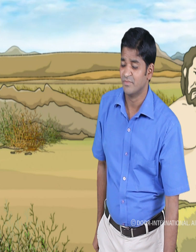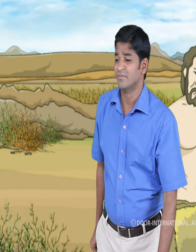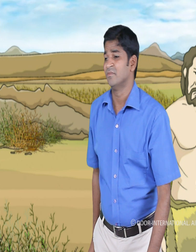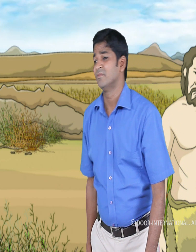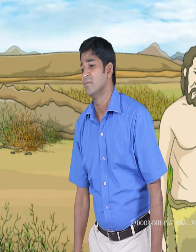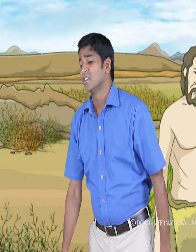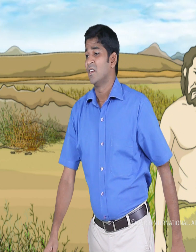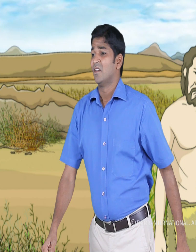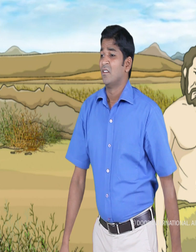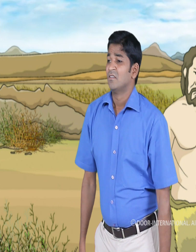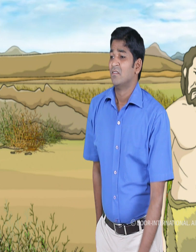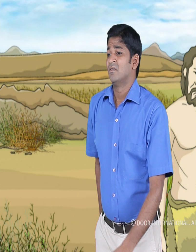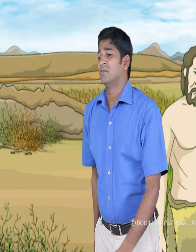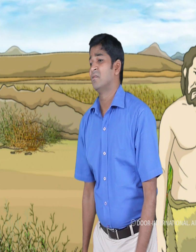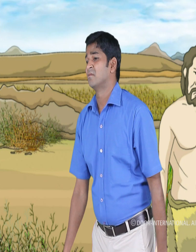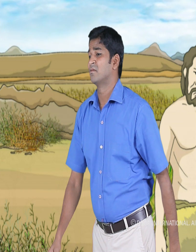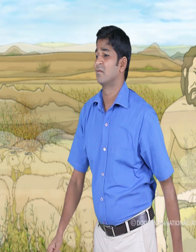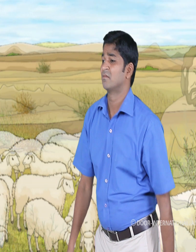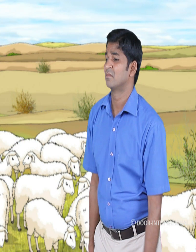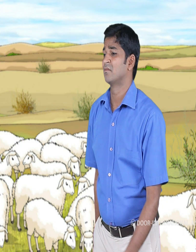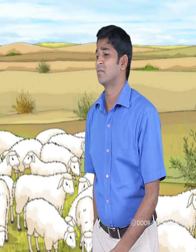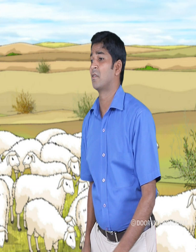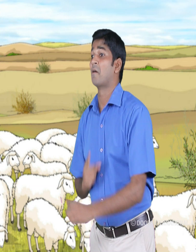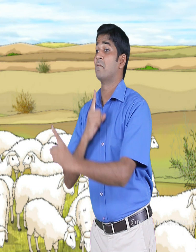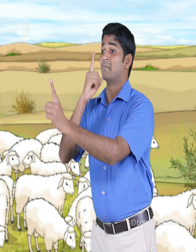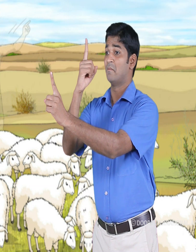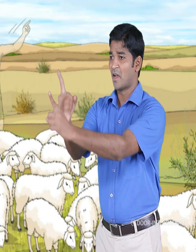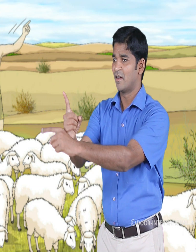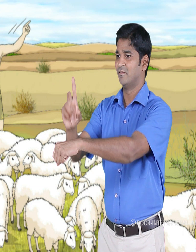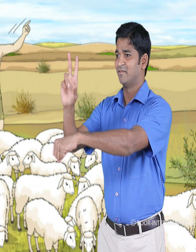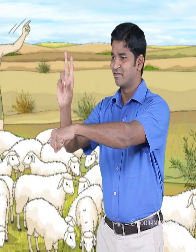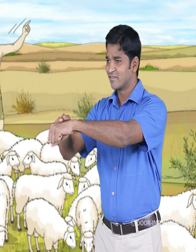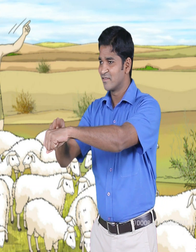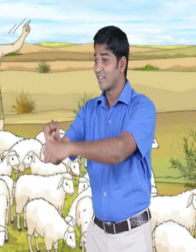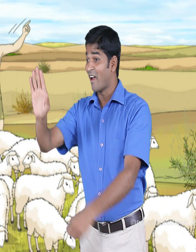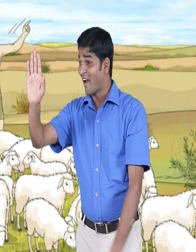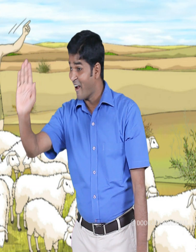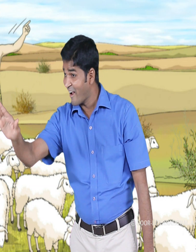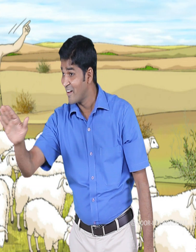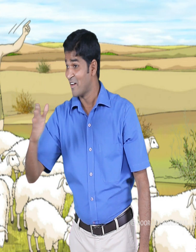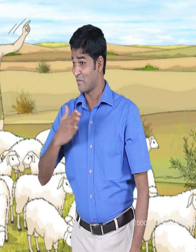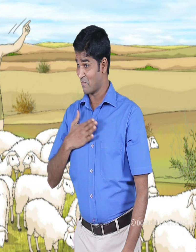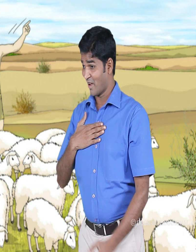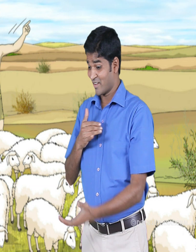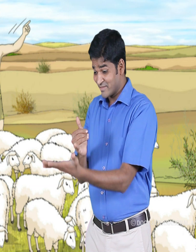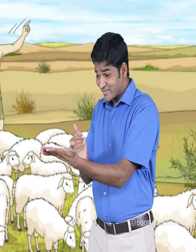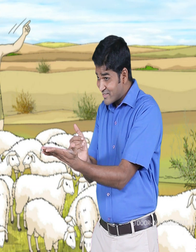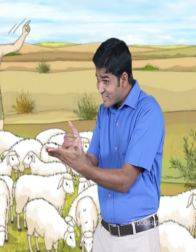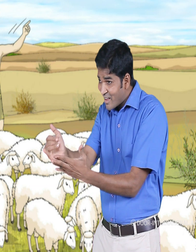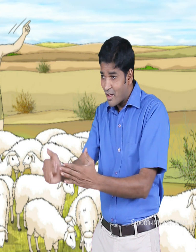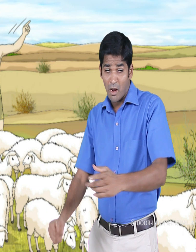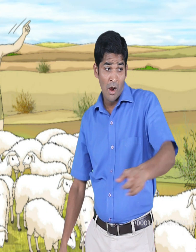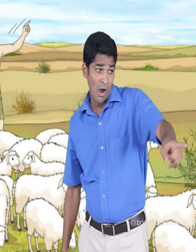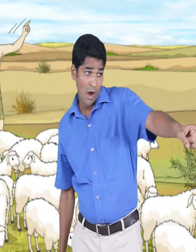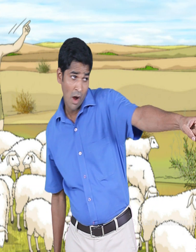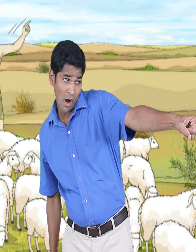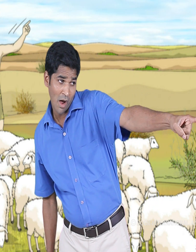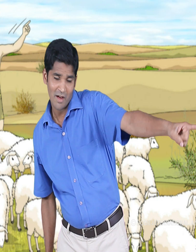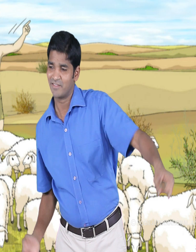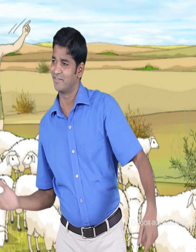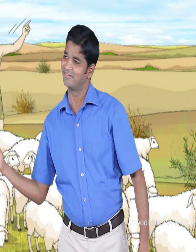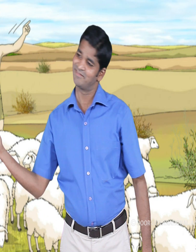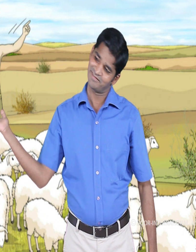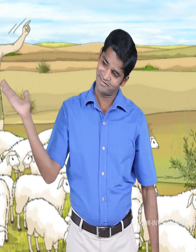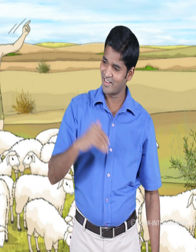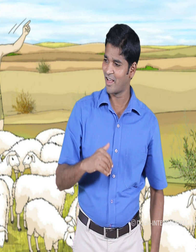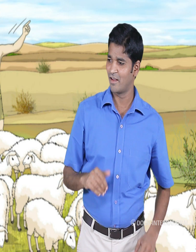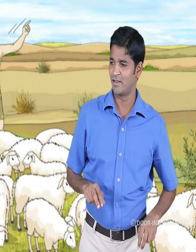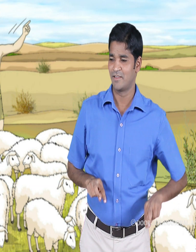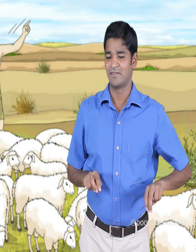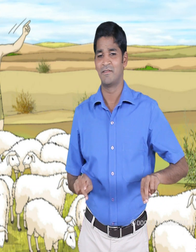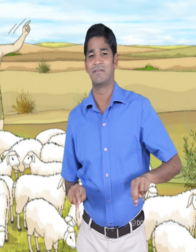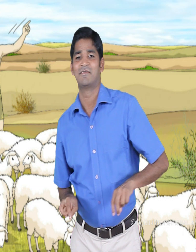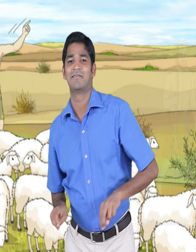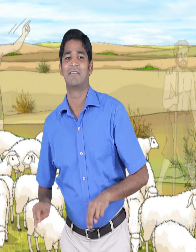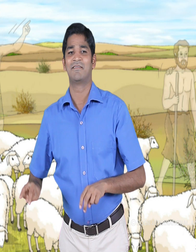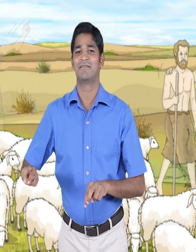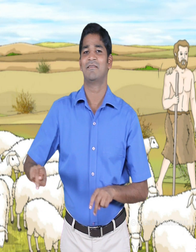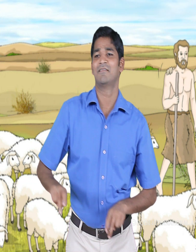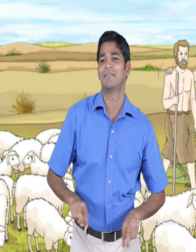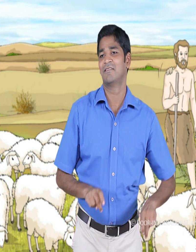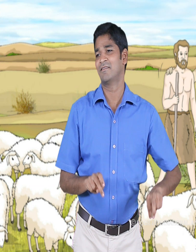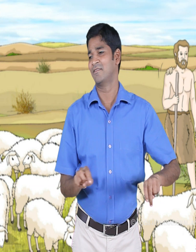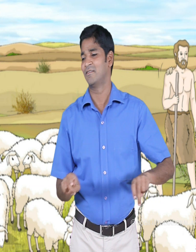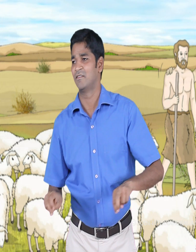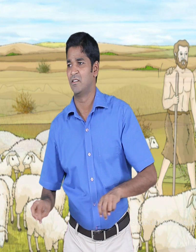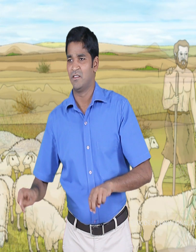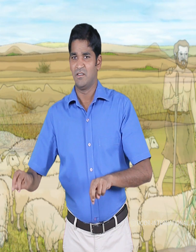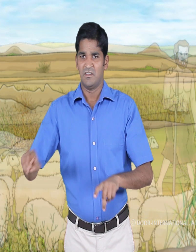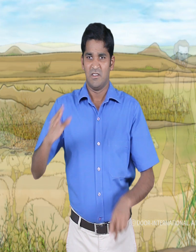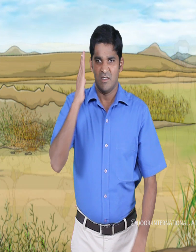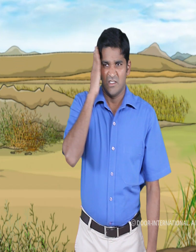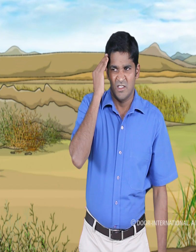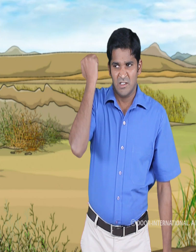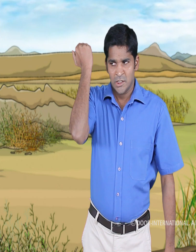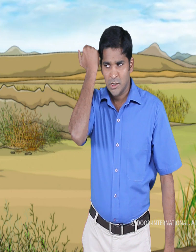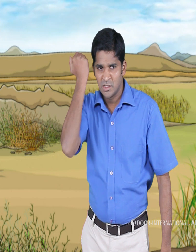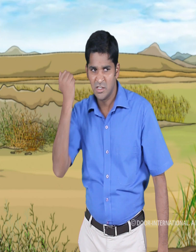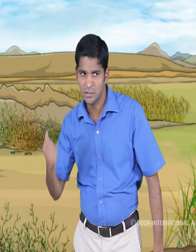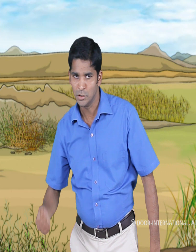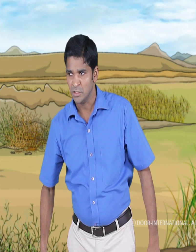Then Cain said to his brother Abel, “Let us go out to the field.”